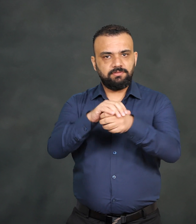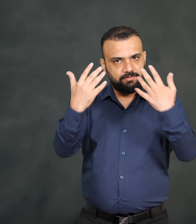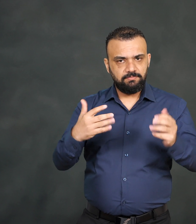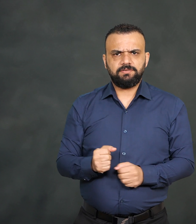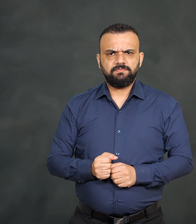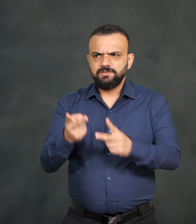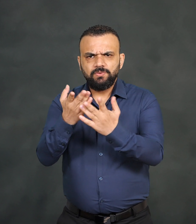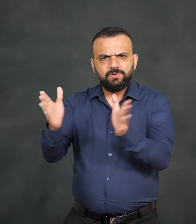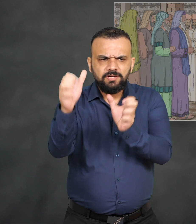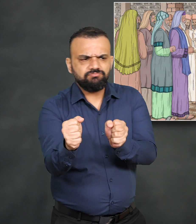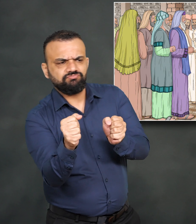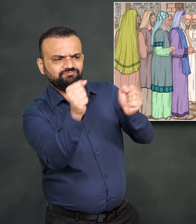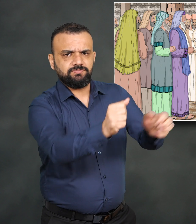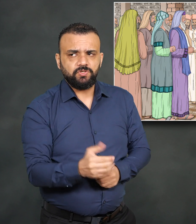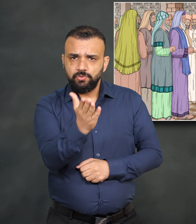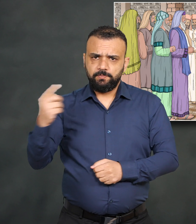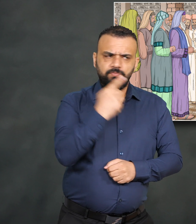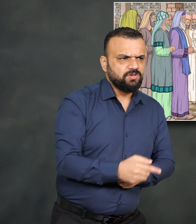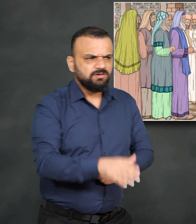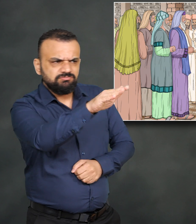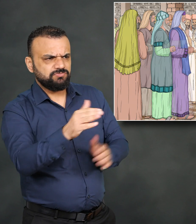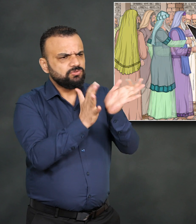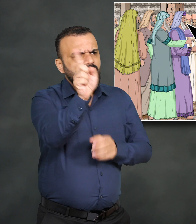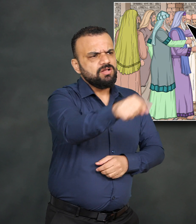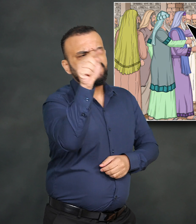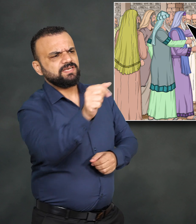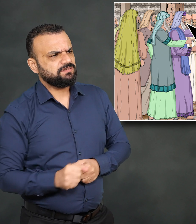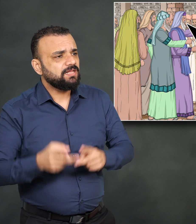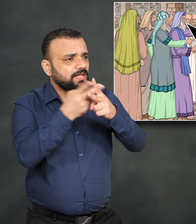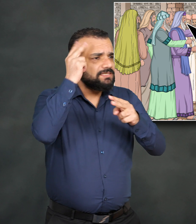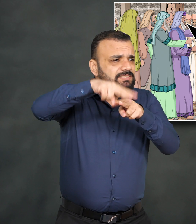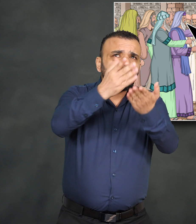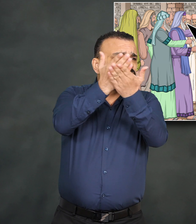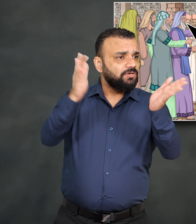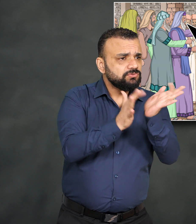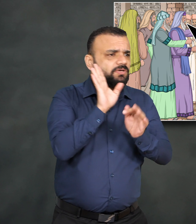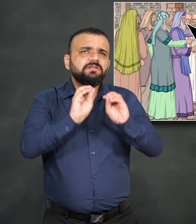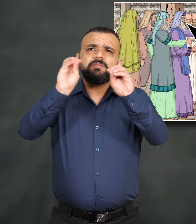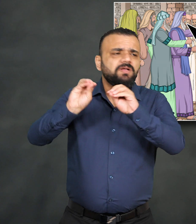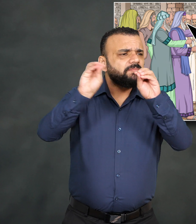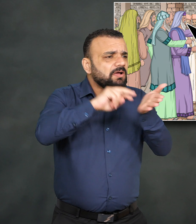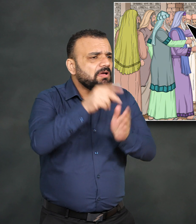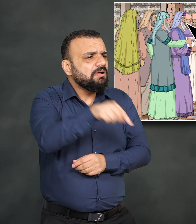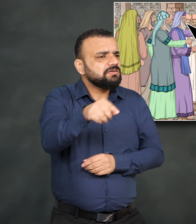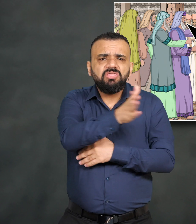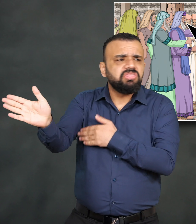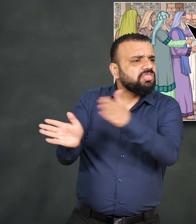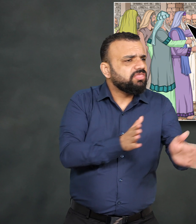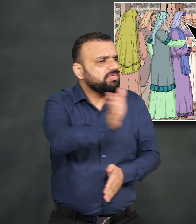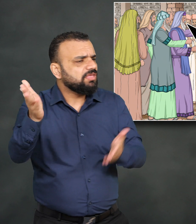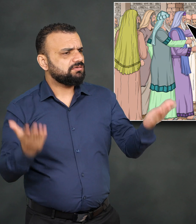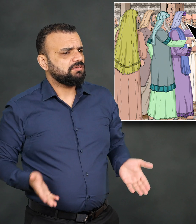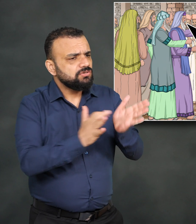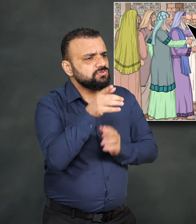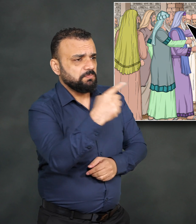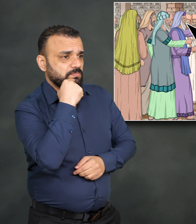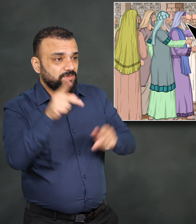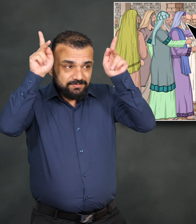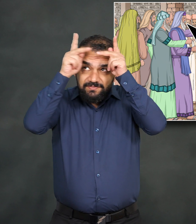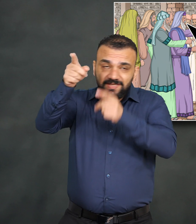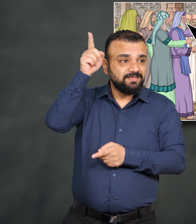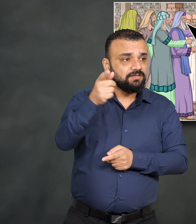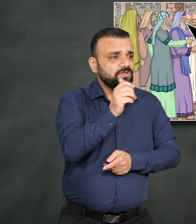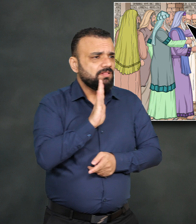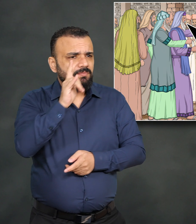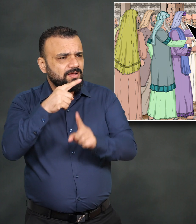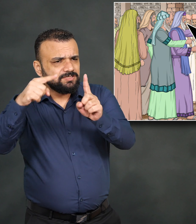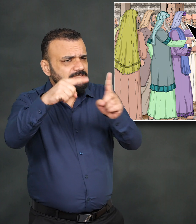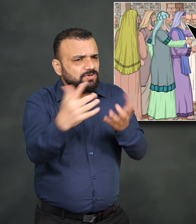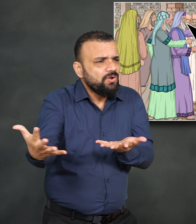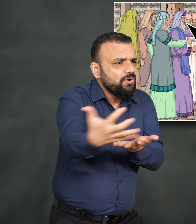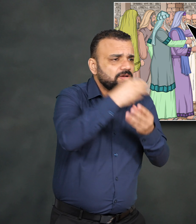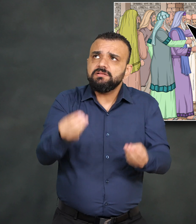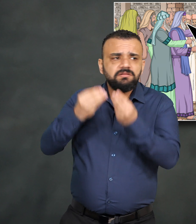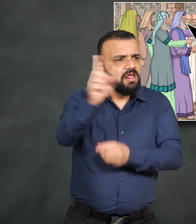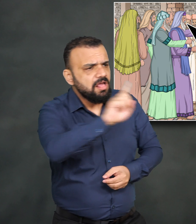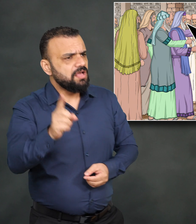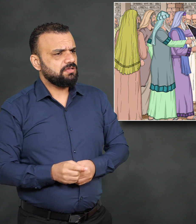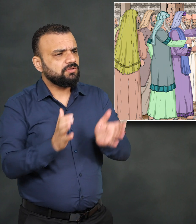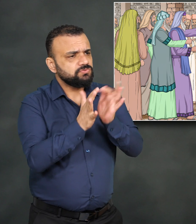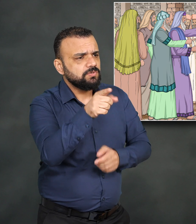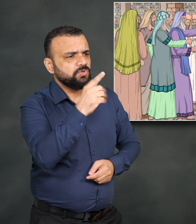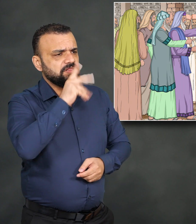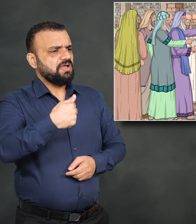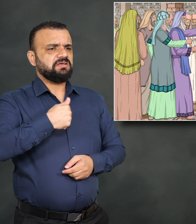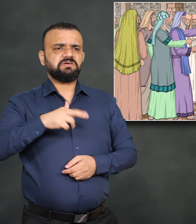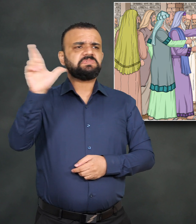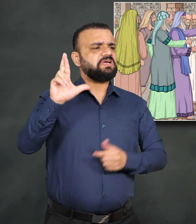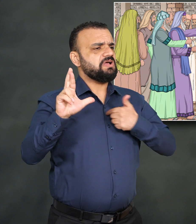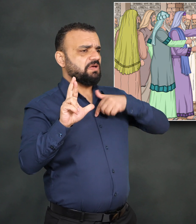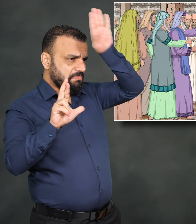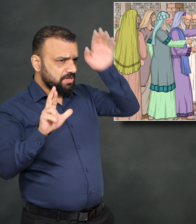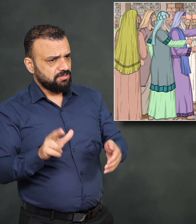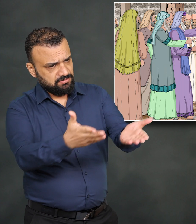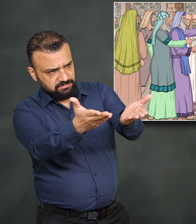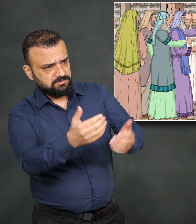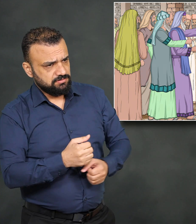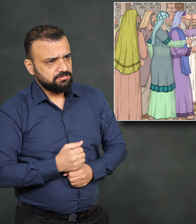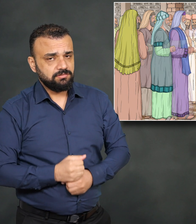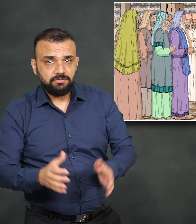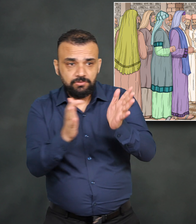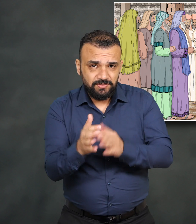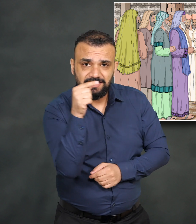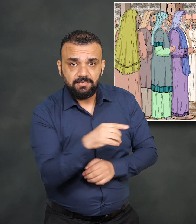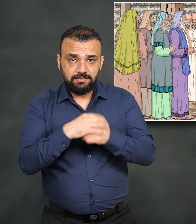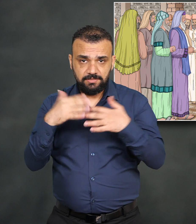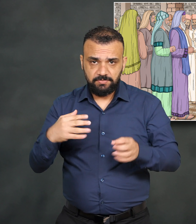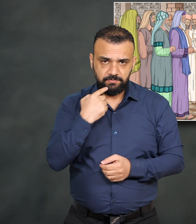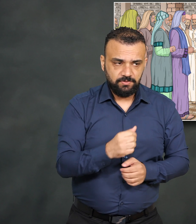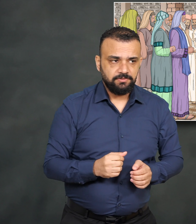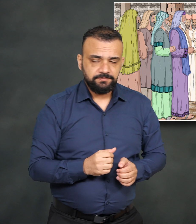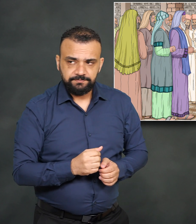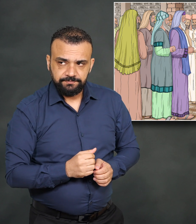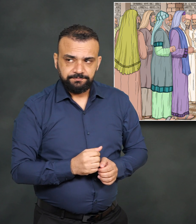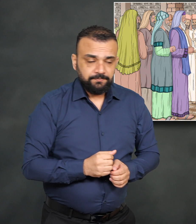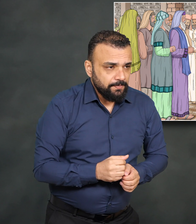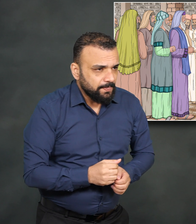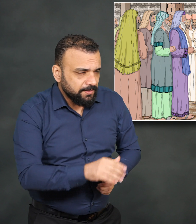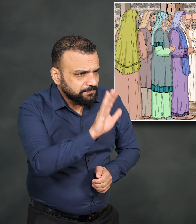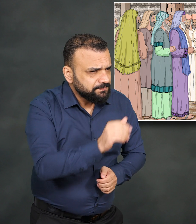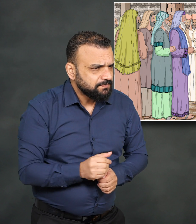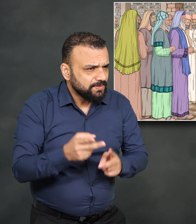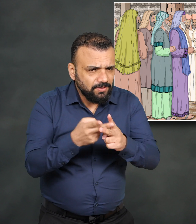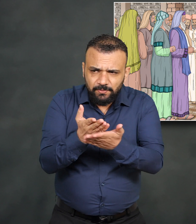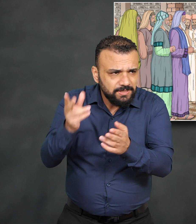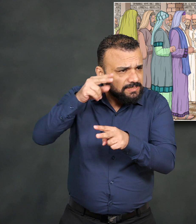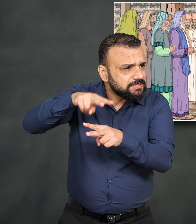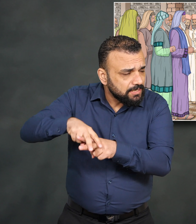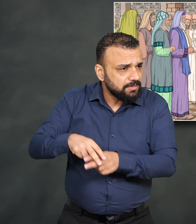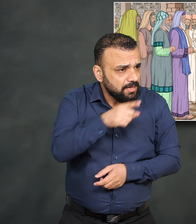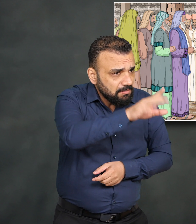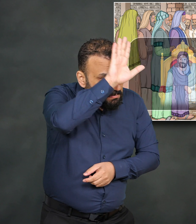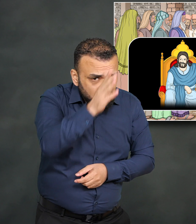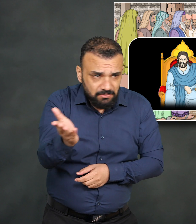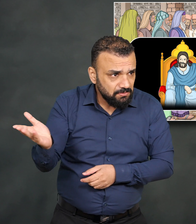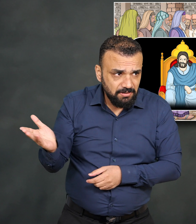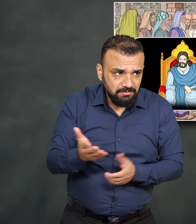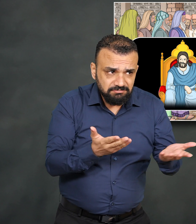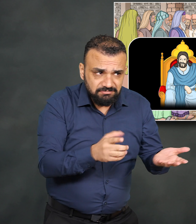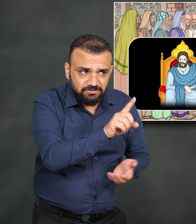And they began to accuse Him, saying, “We found this man subverting our nation, forbidding payment of taxes to Caesar, and proclaiming Himself to be Christ, a King.”